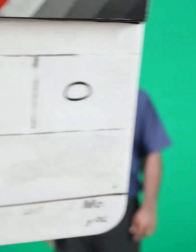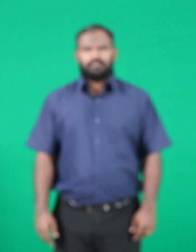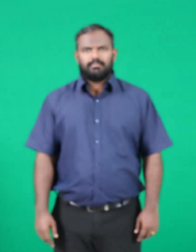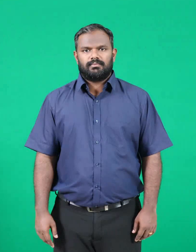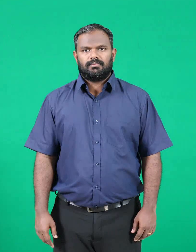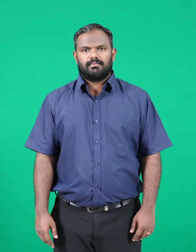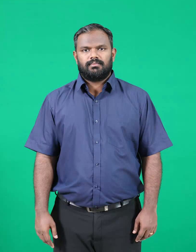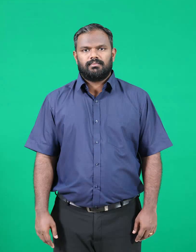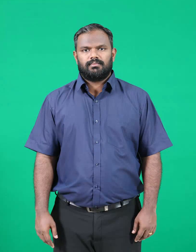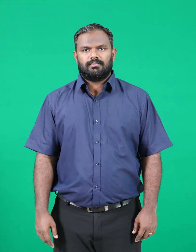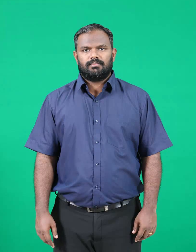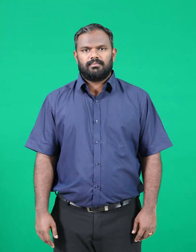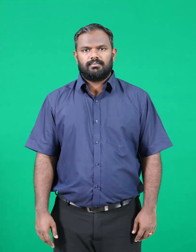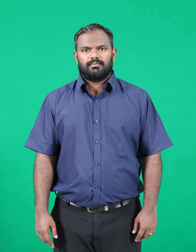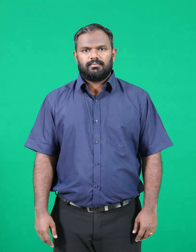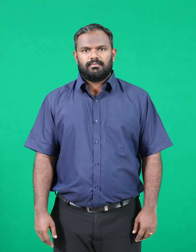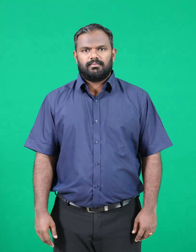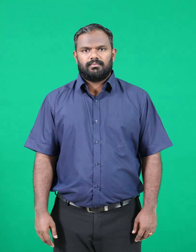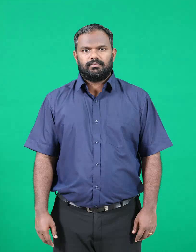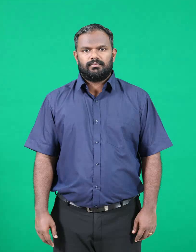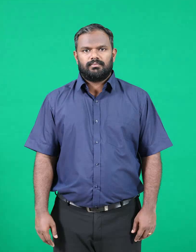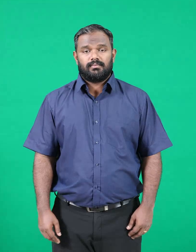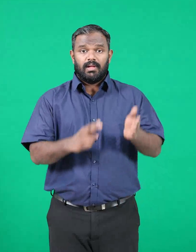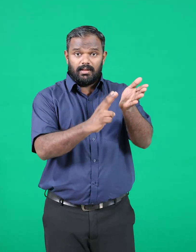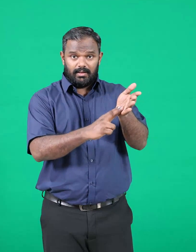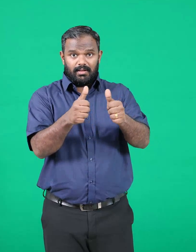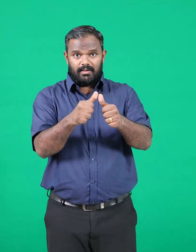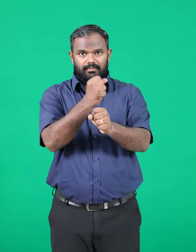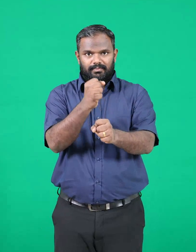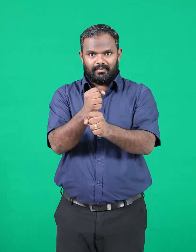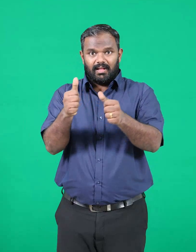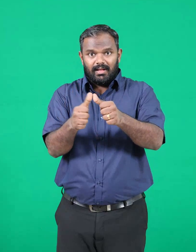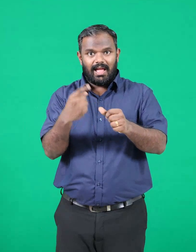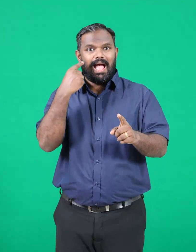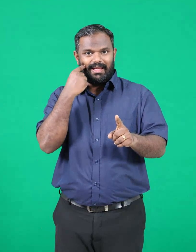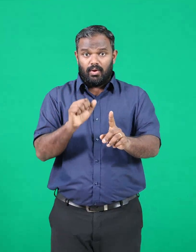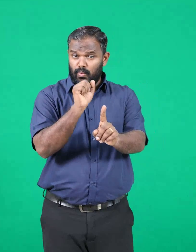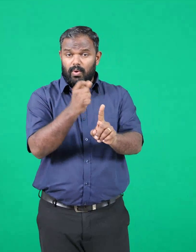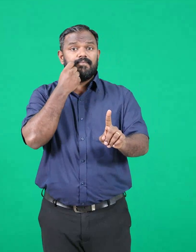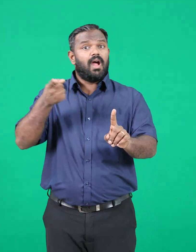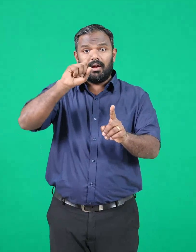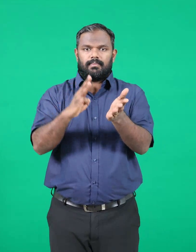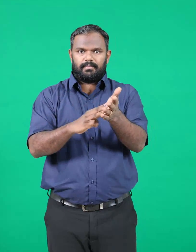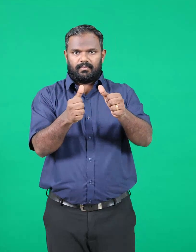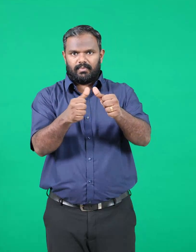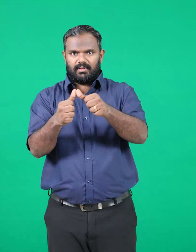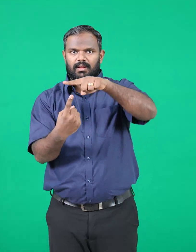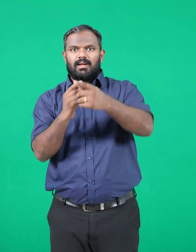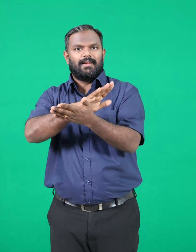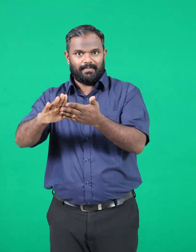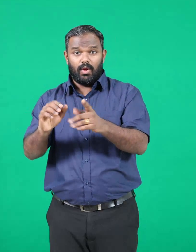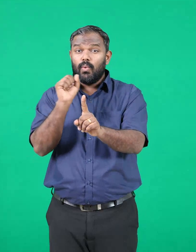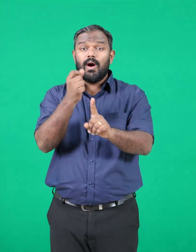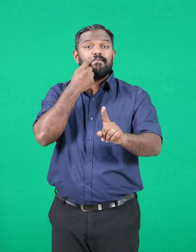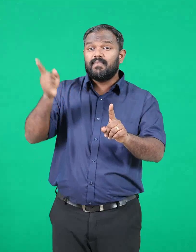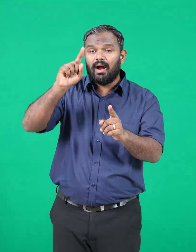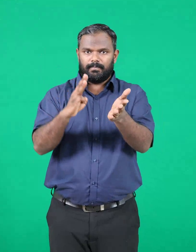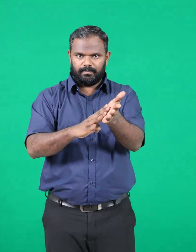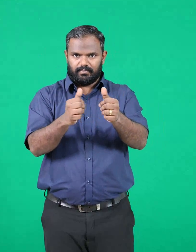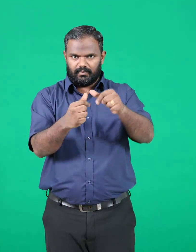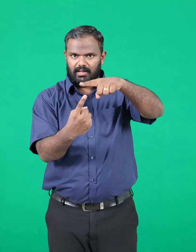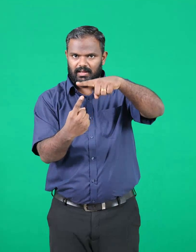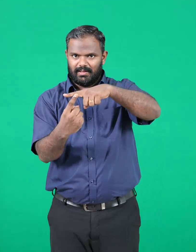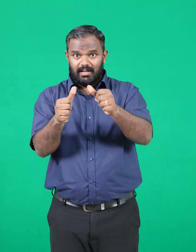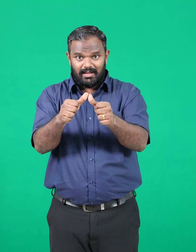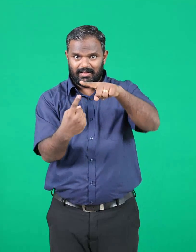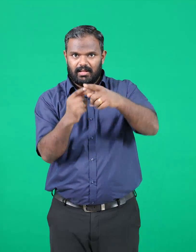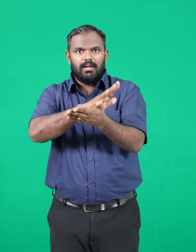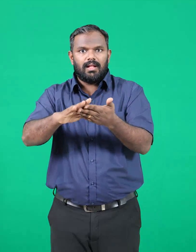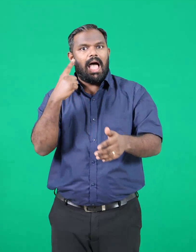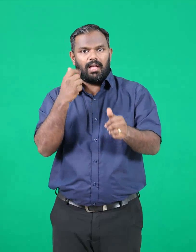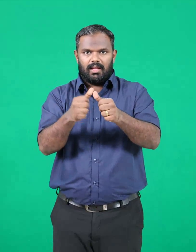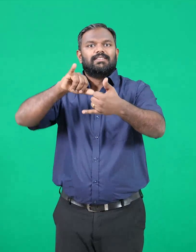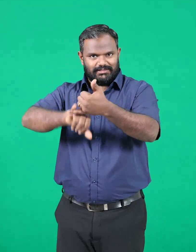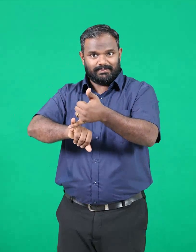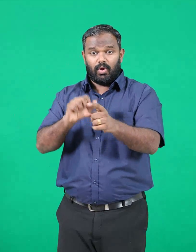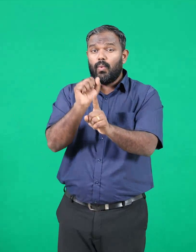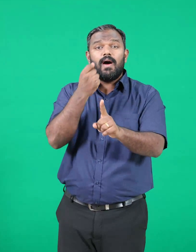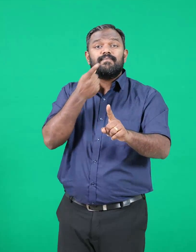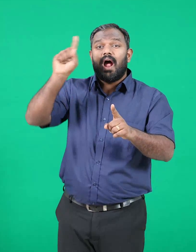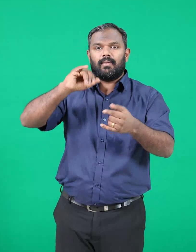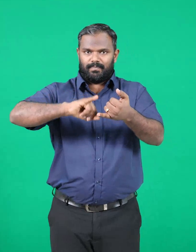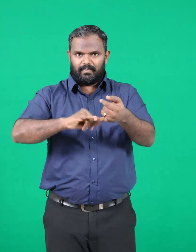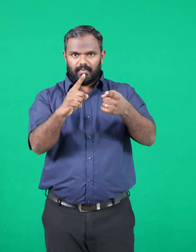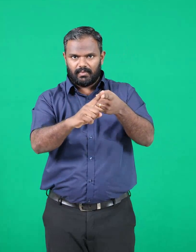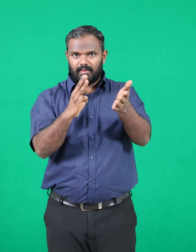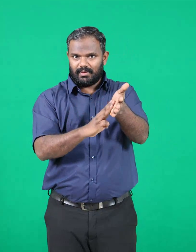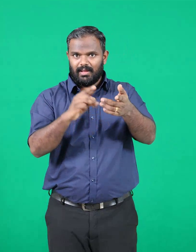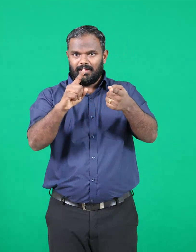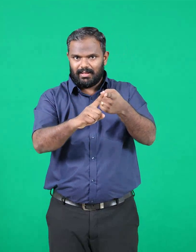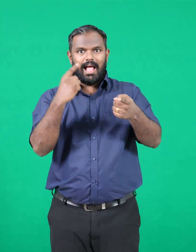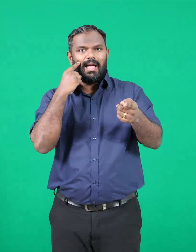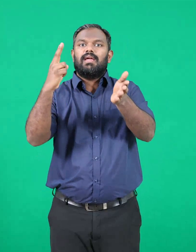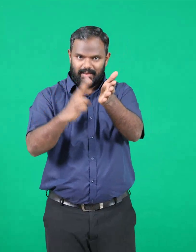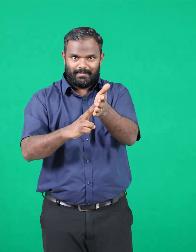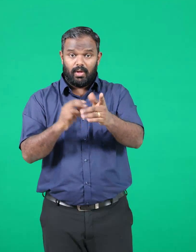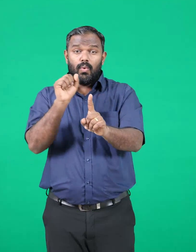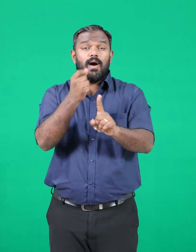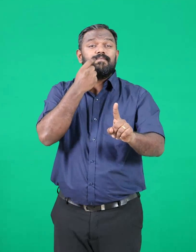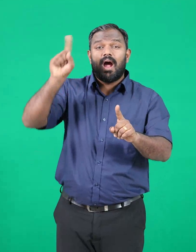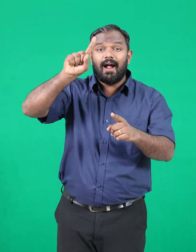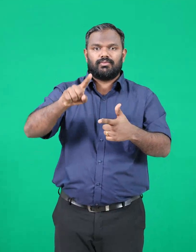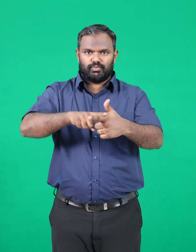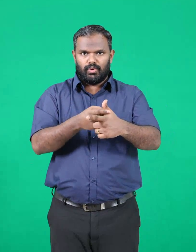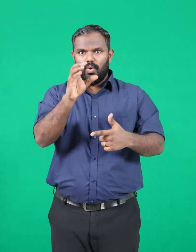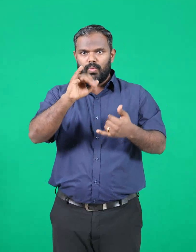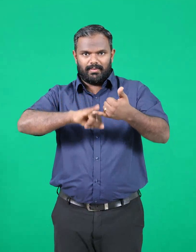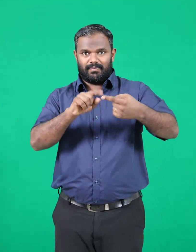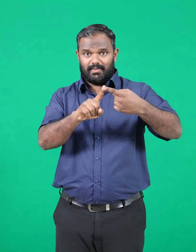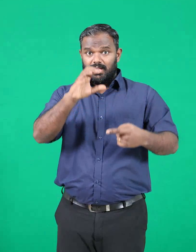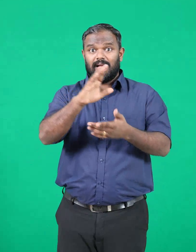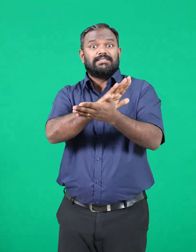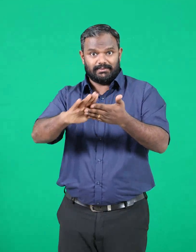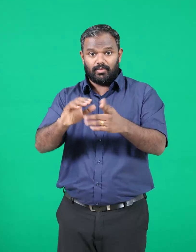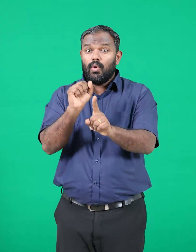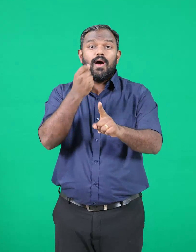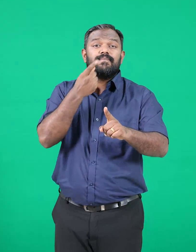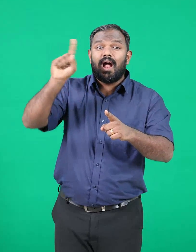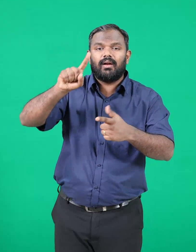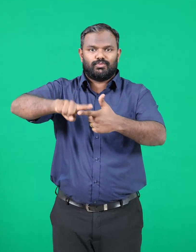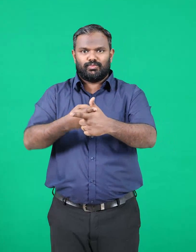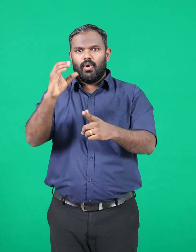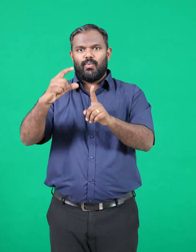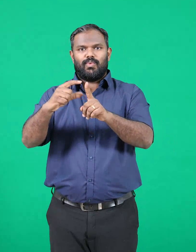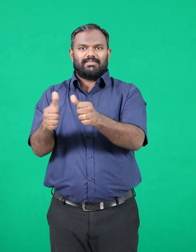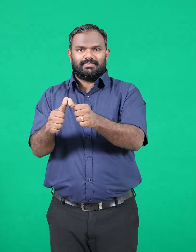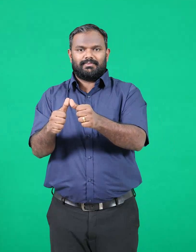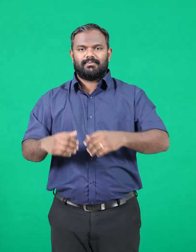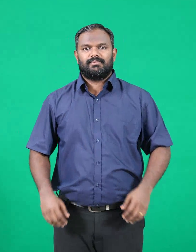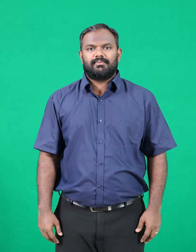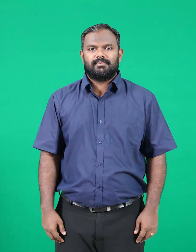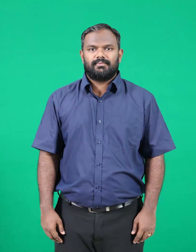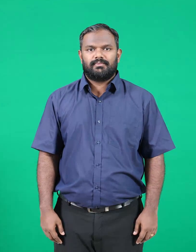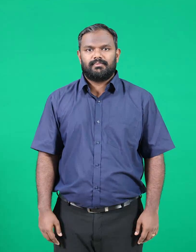the son of Maath, the son of Mattathias, the son of Semein, the son of Josech, the son of Joda,